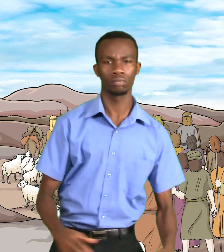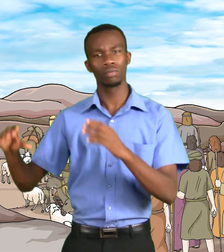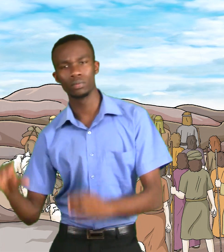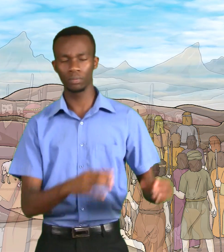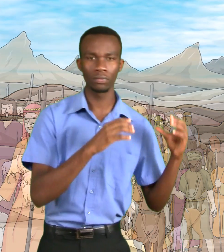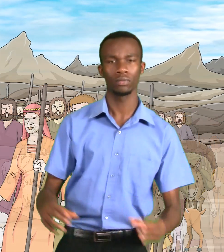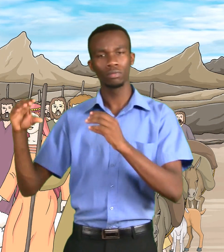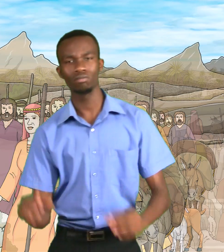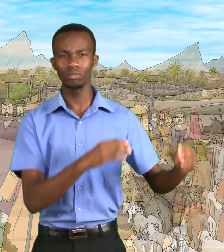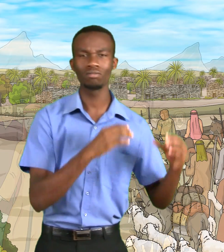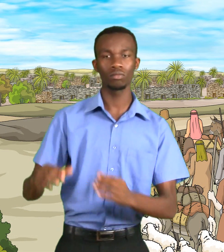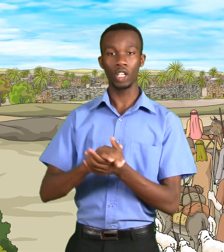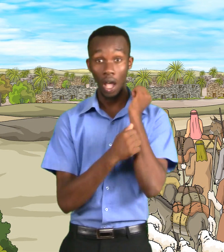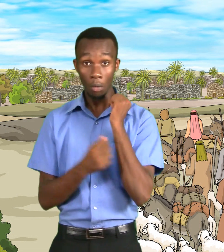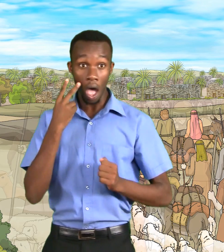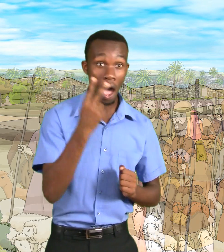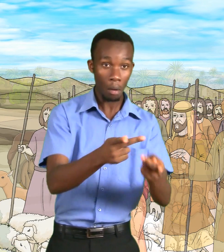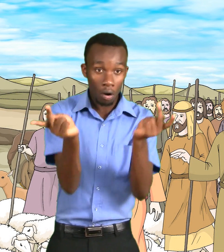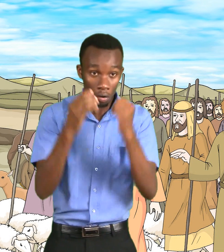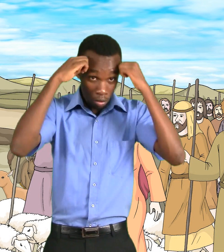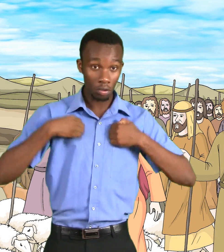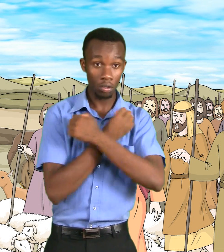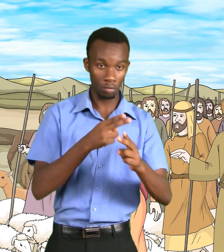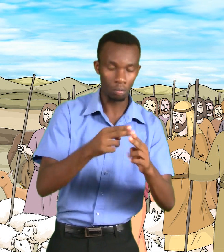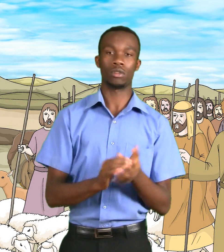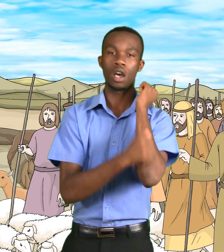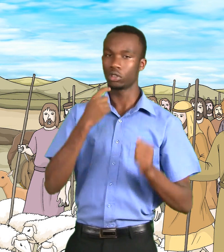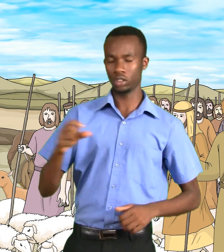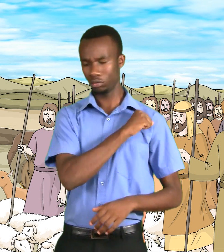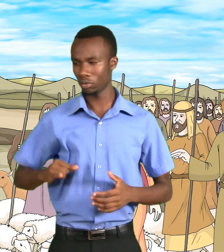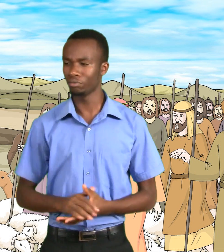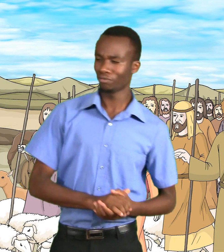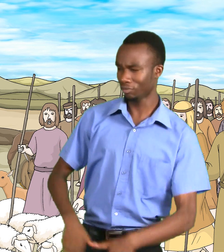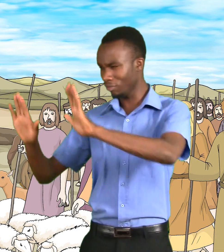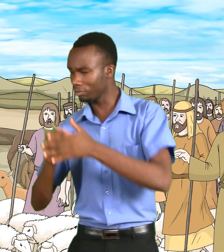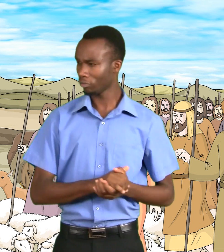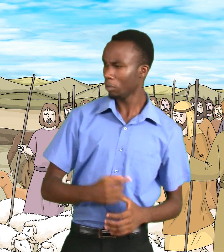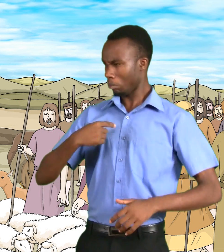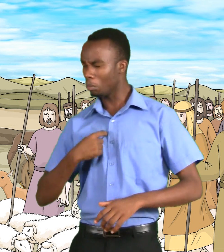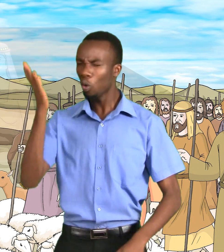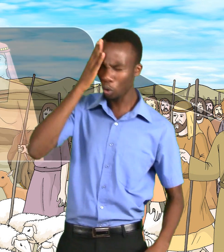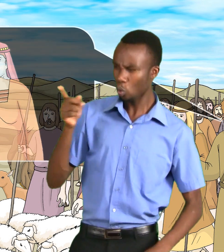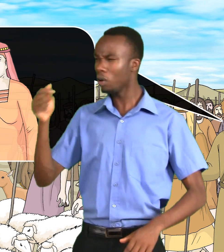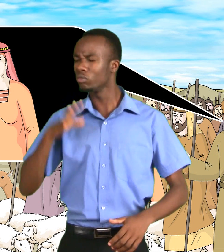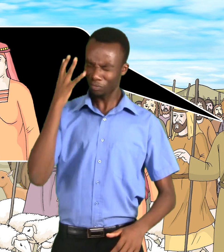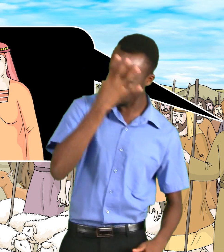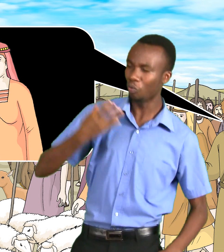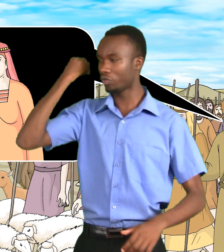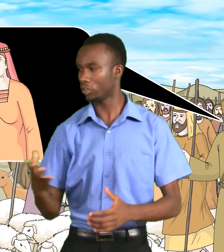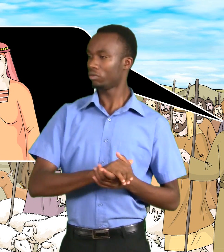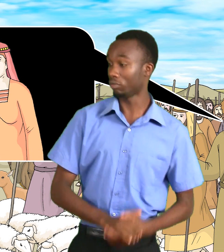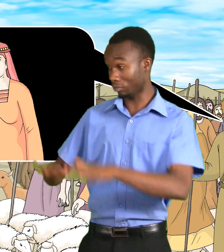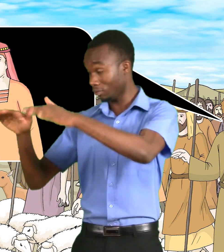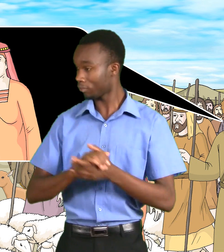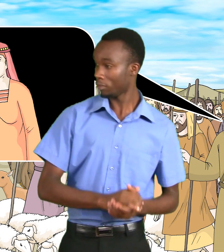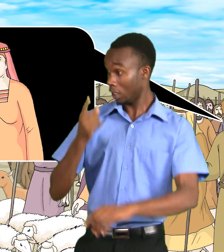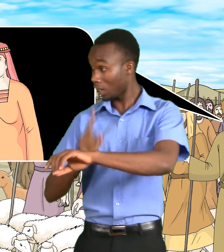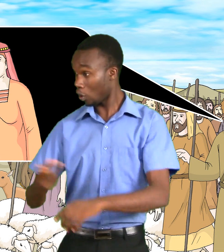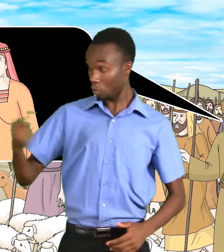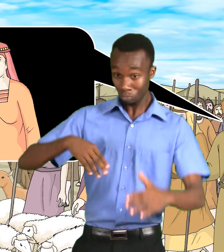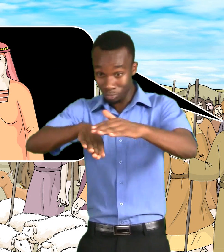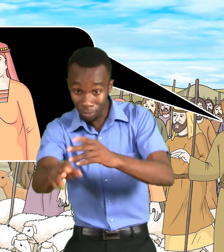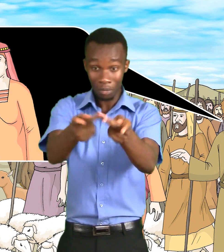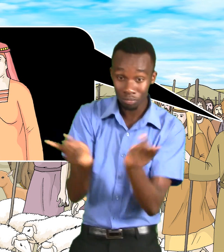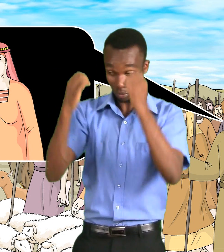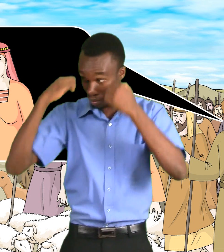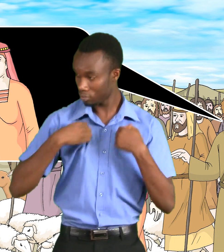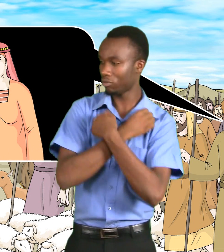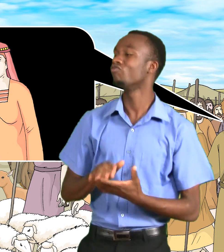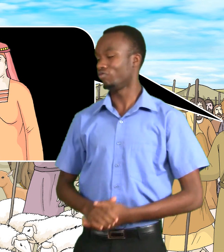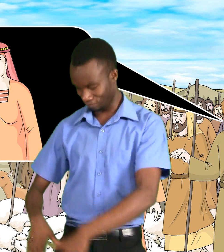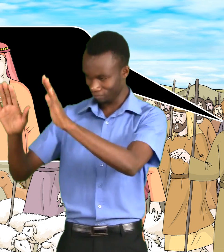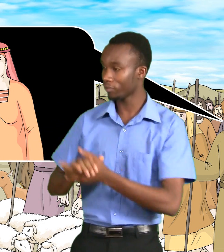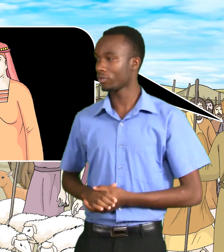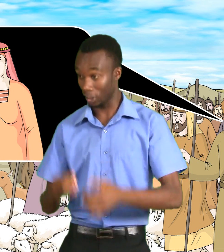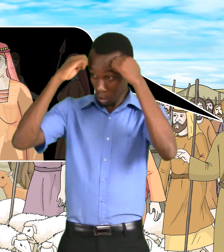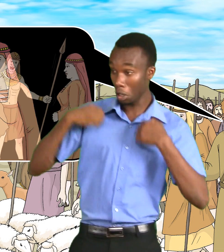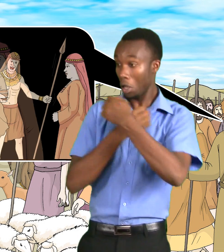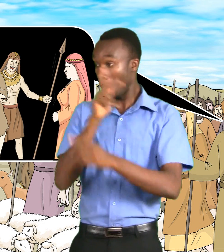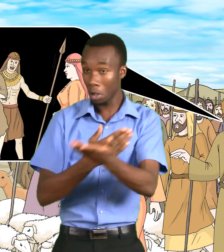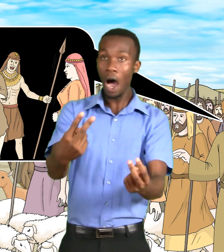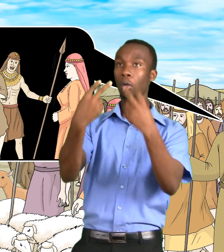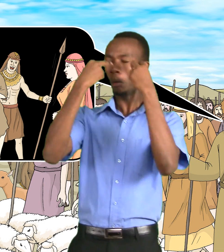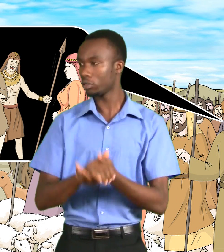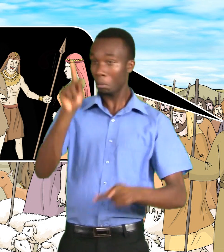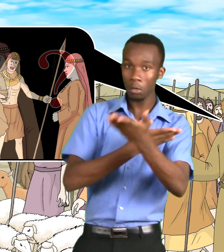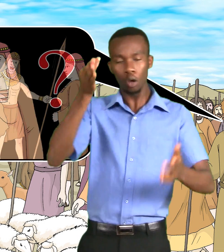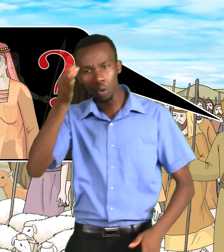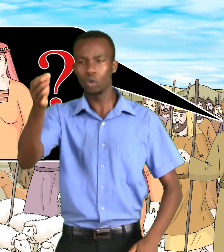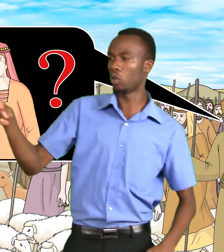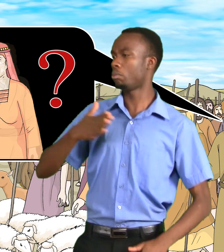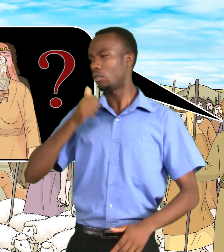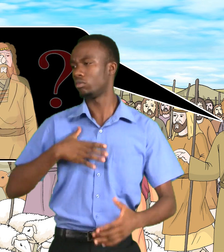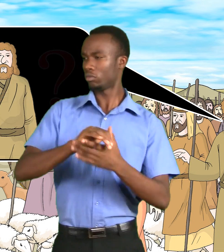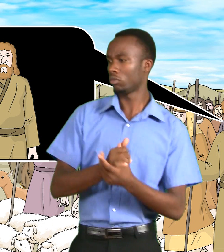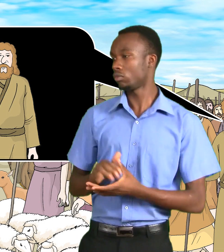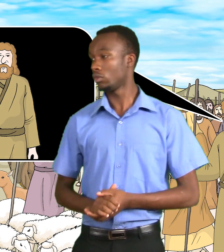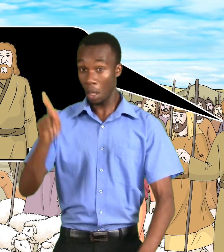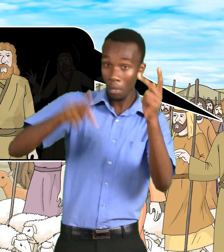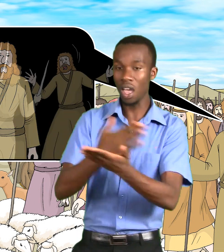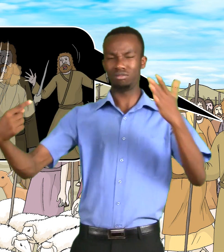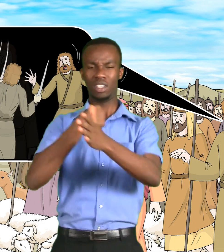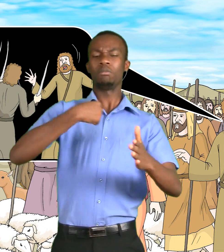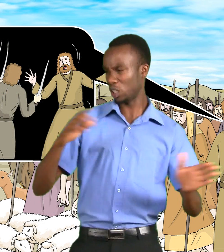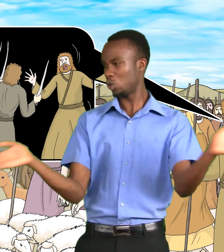As he was about to enter Egypt, he said to his wife Sarai, “Look, I know that you are a beautiful woman, and when the Egyptians see you, they will say, ‘This is his wife.’